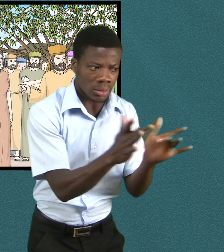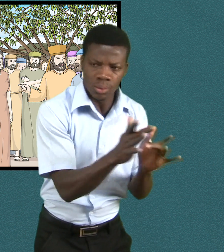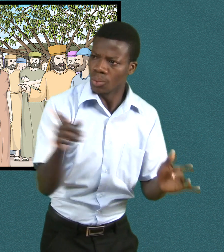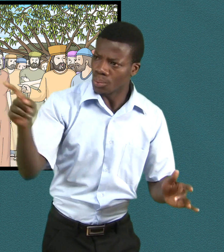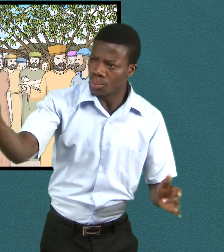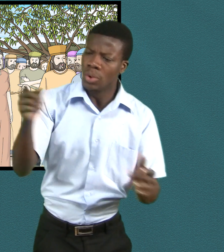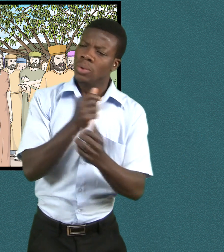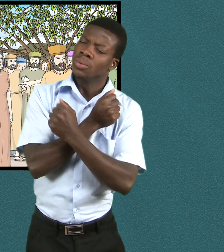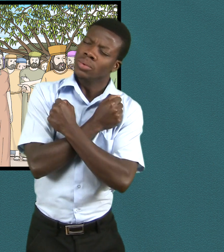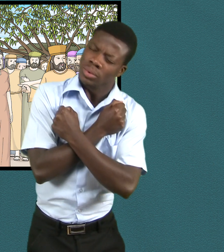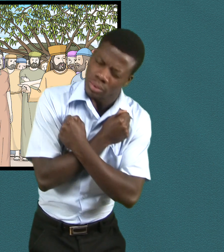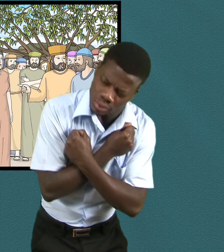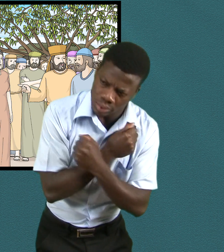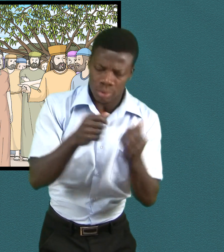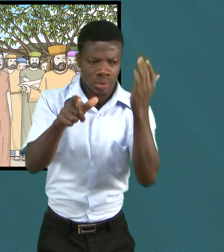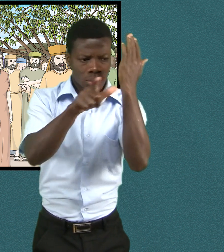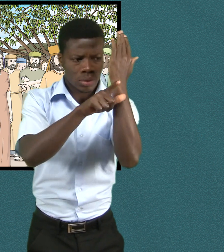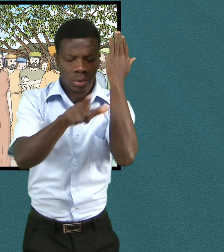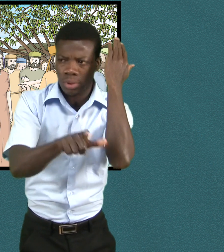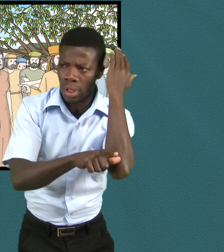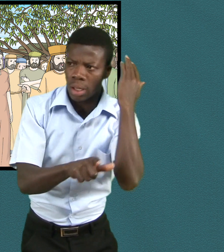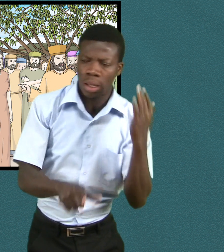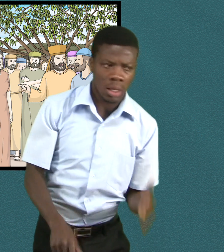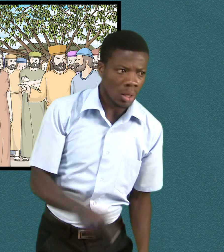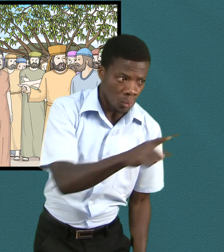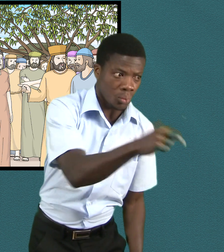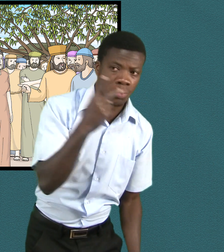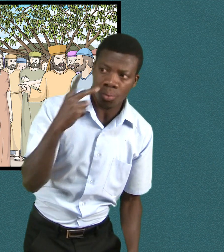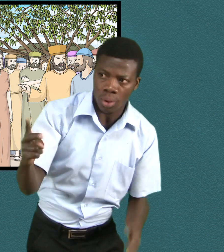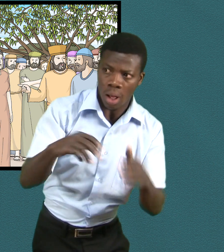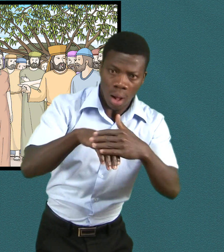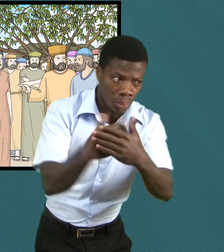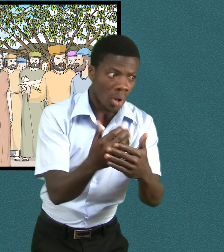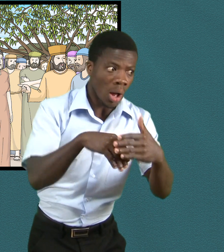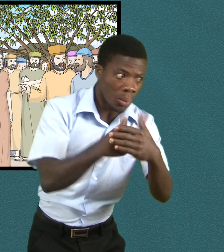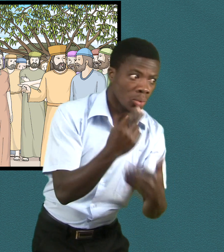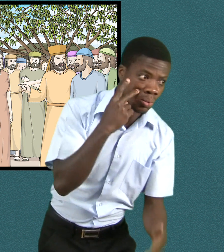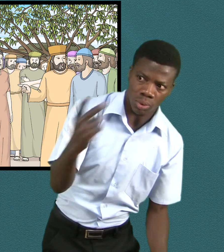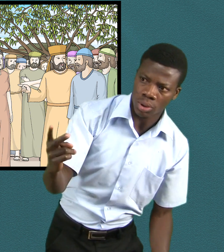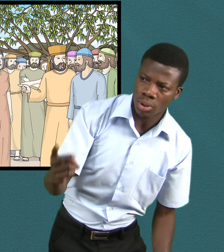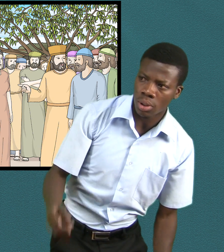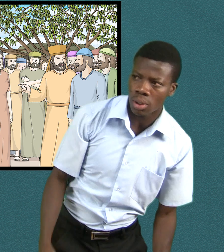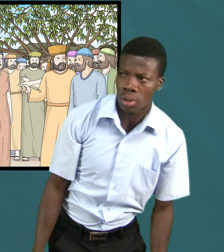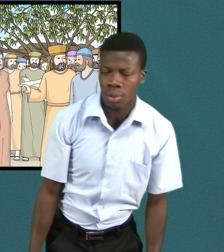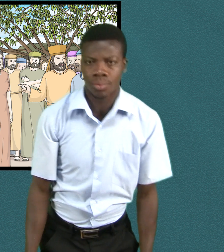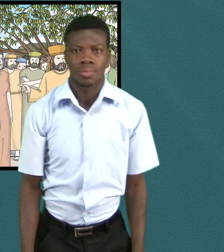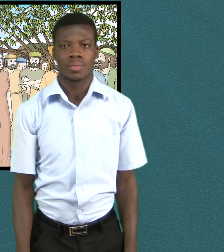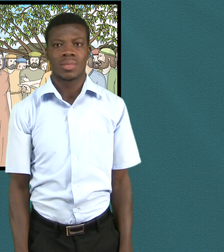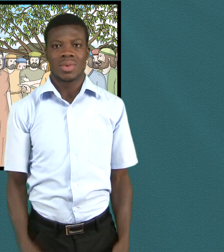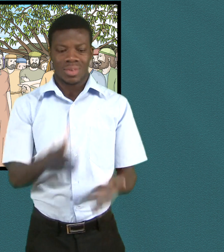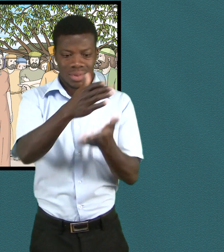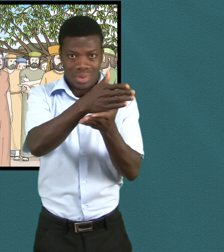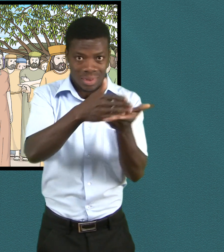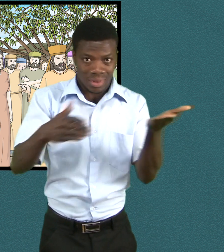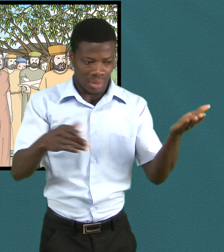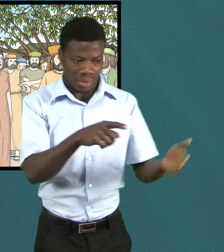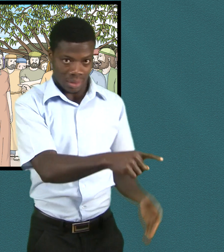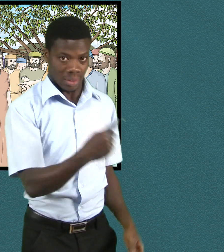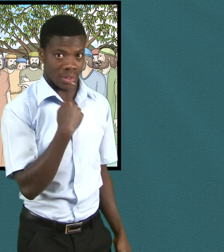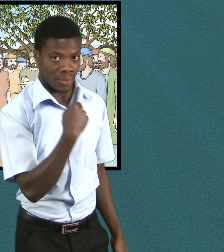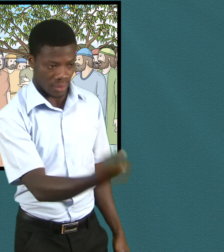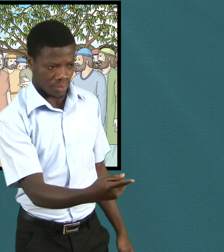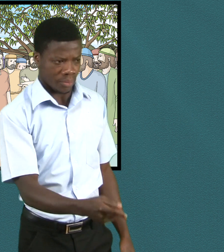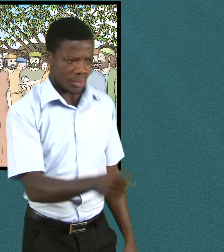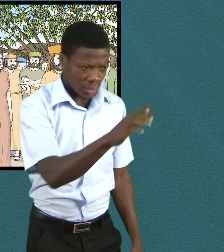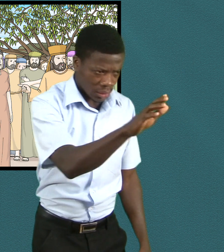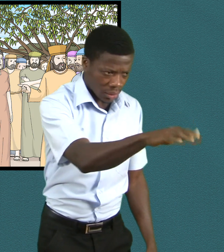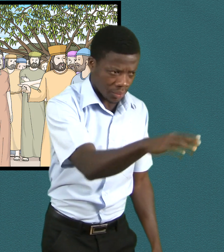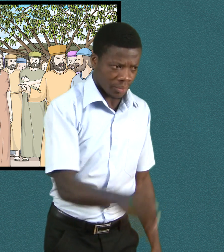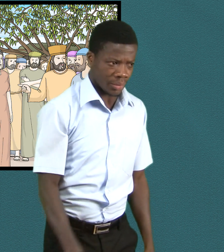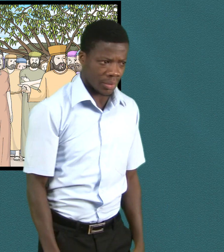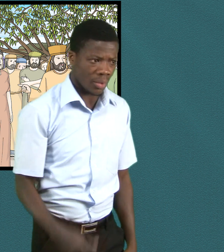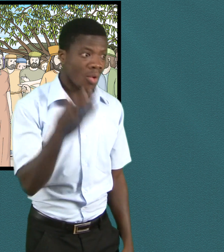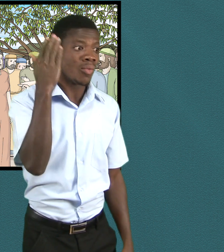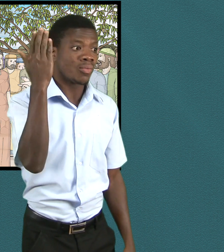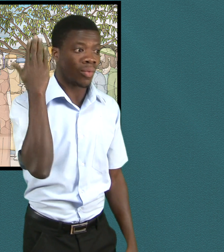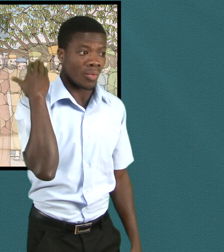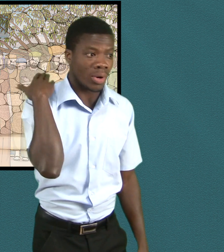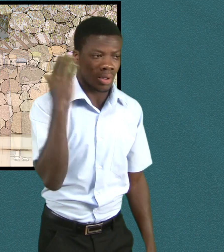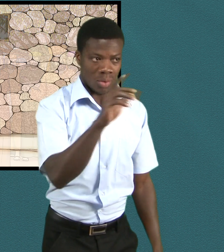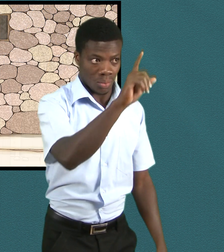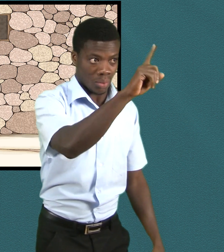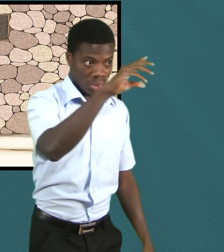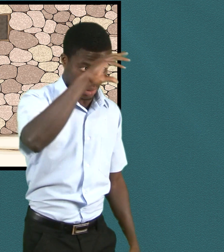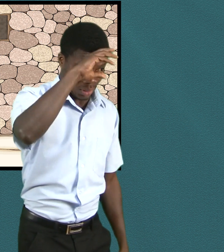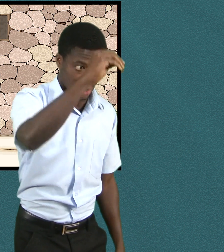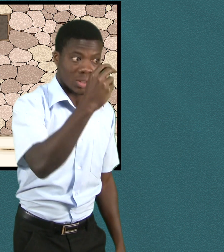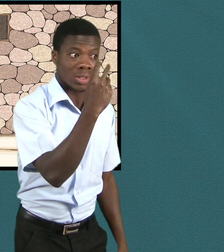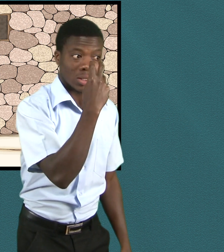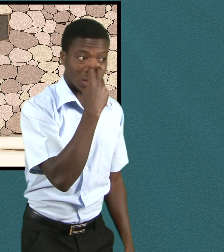Then the Jews said, “See how He loved him!”